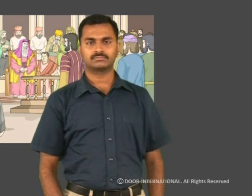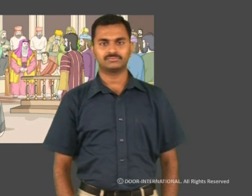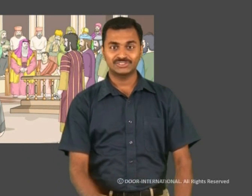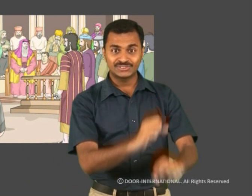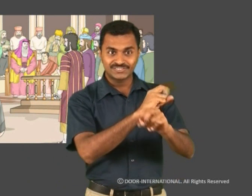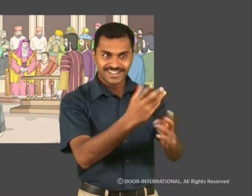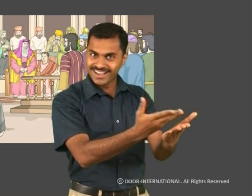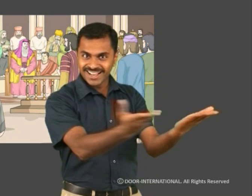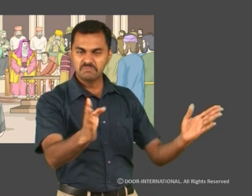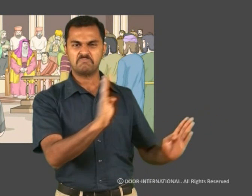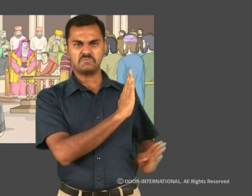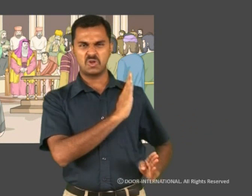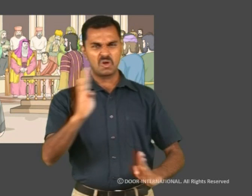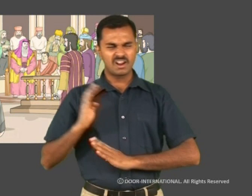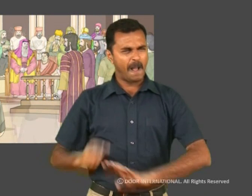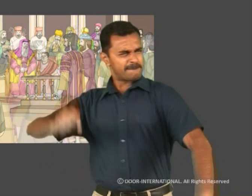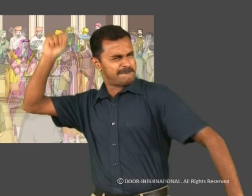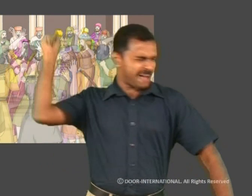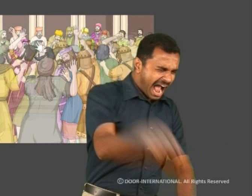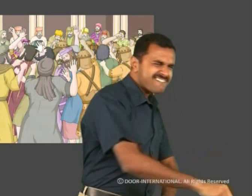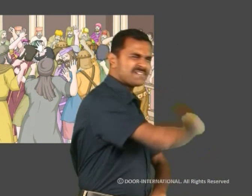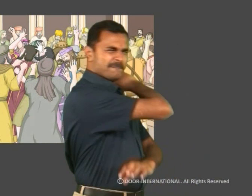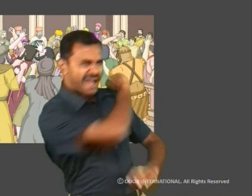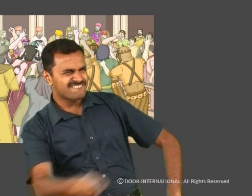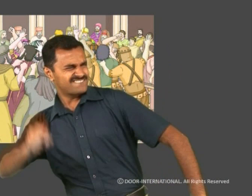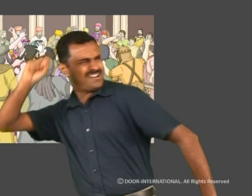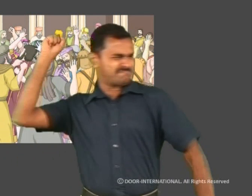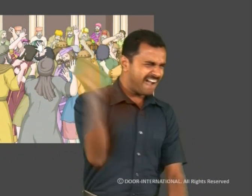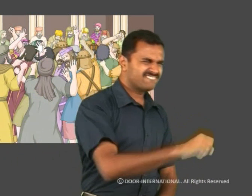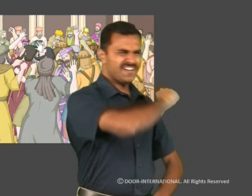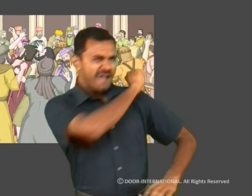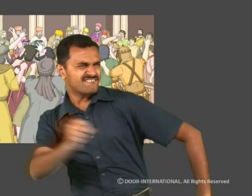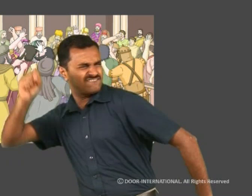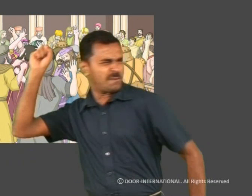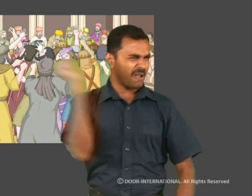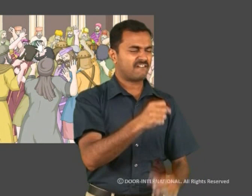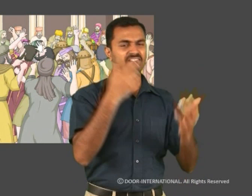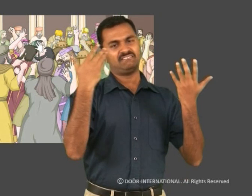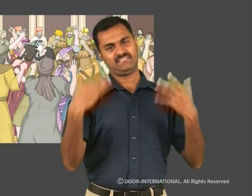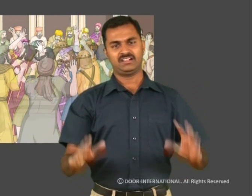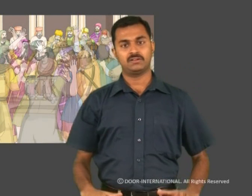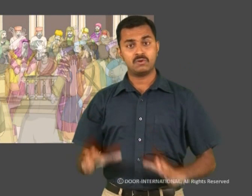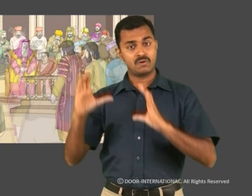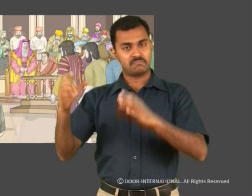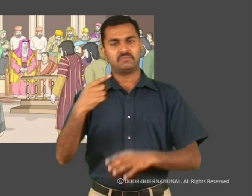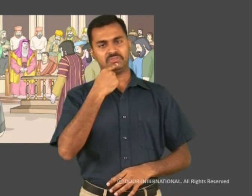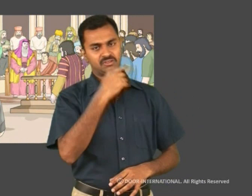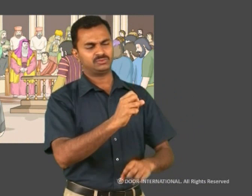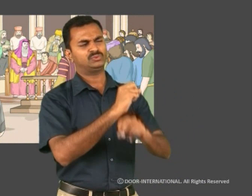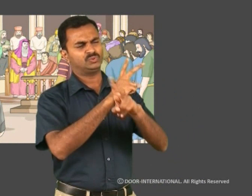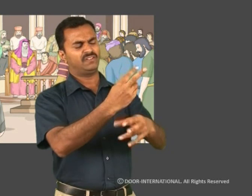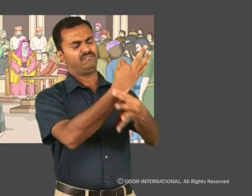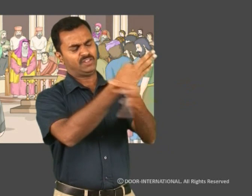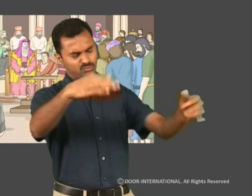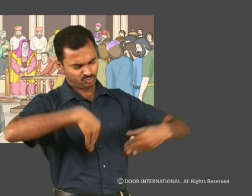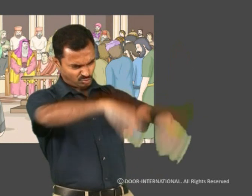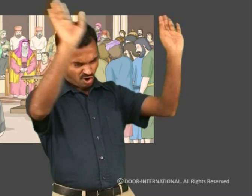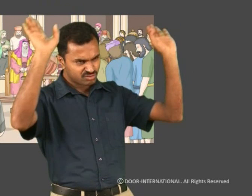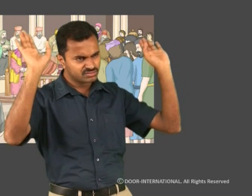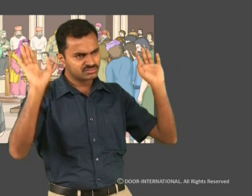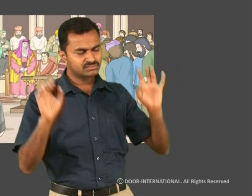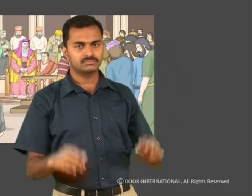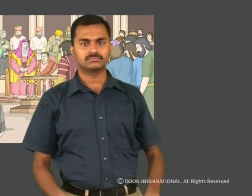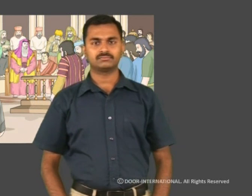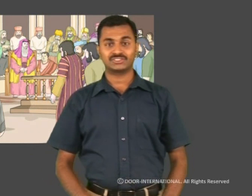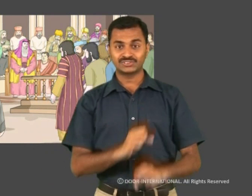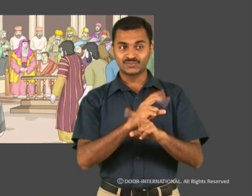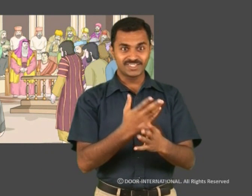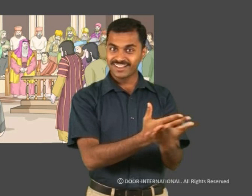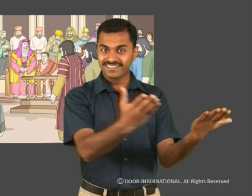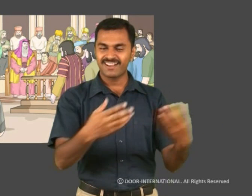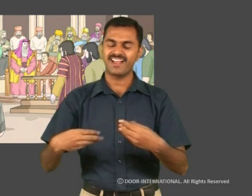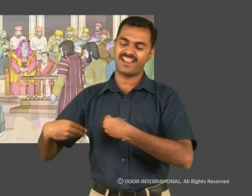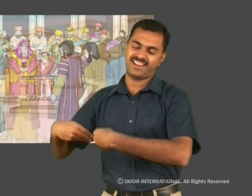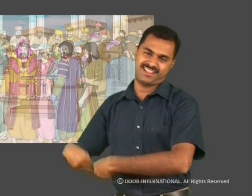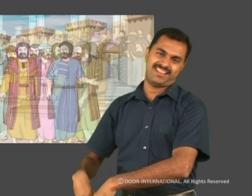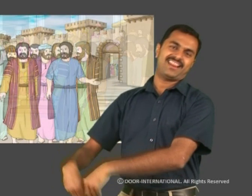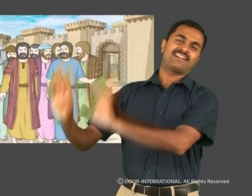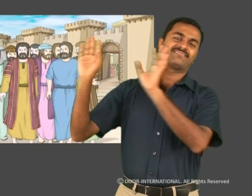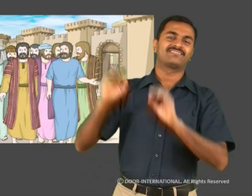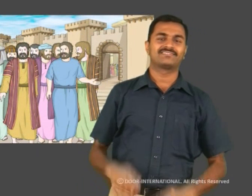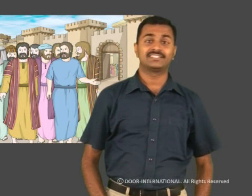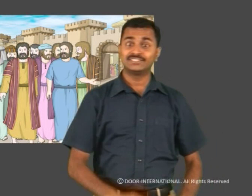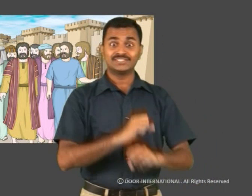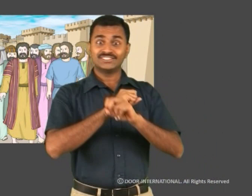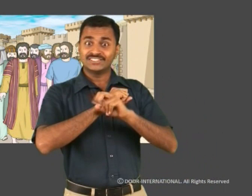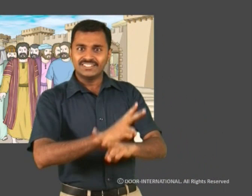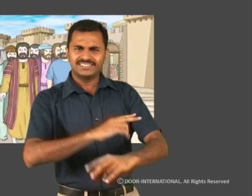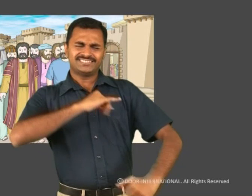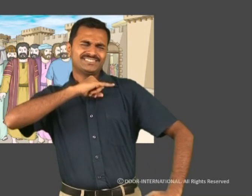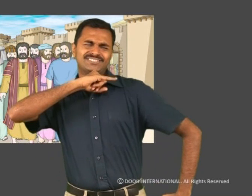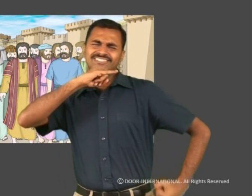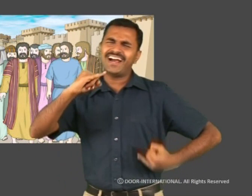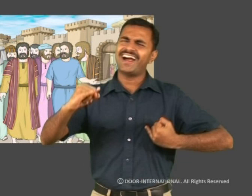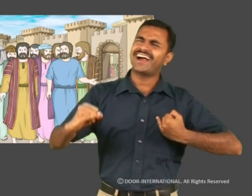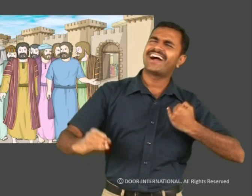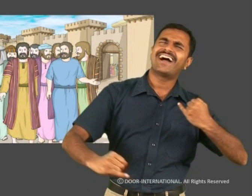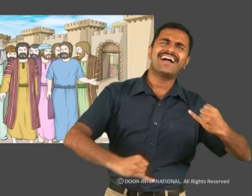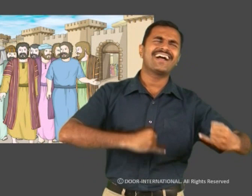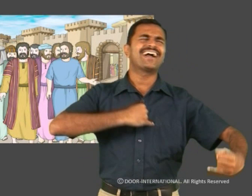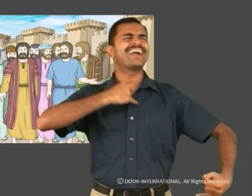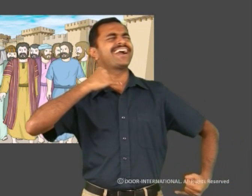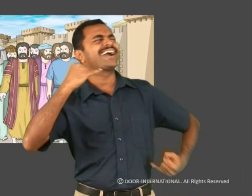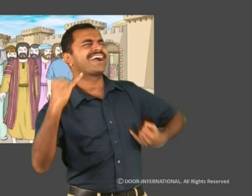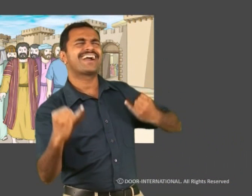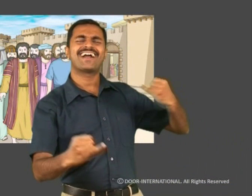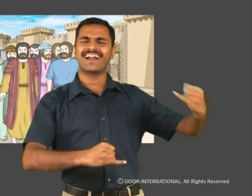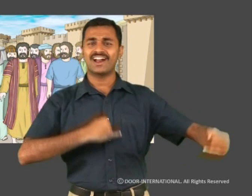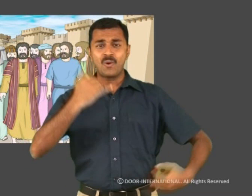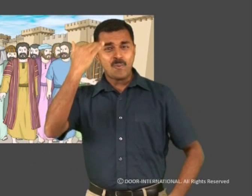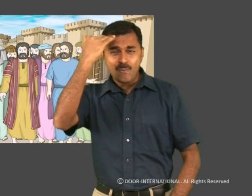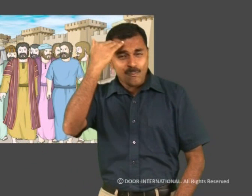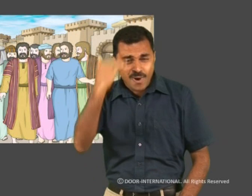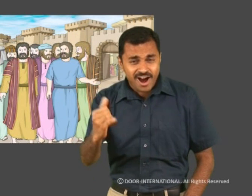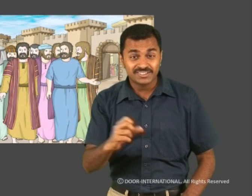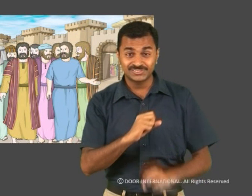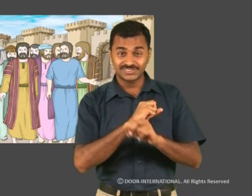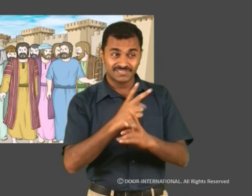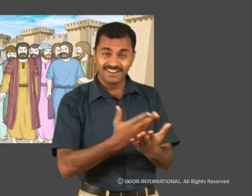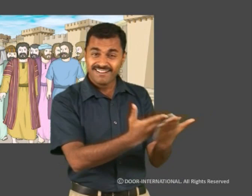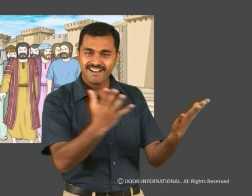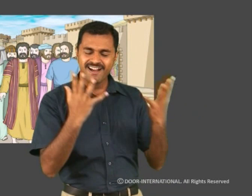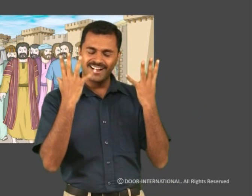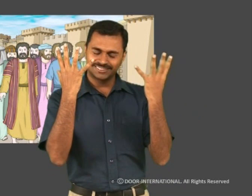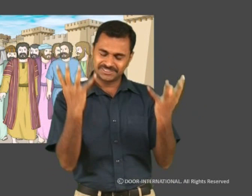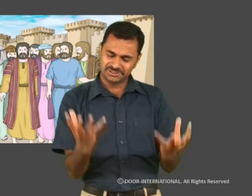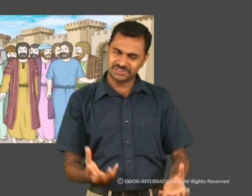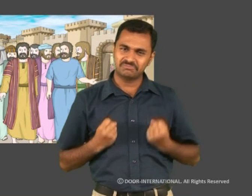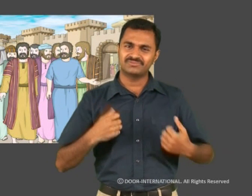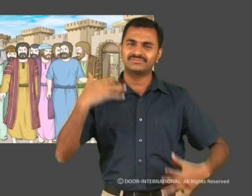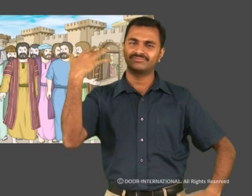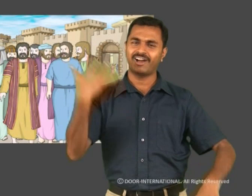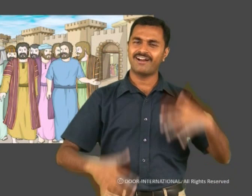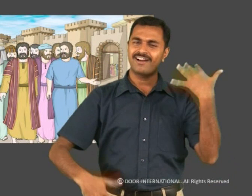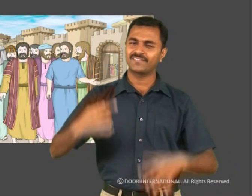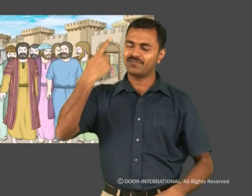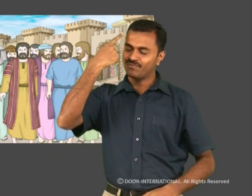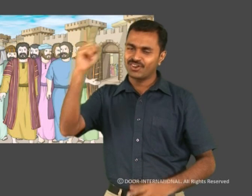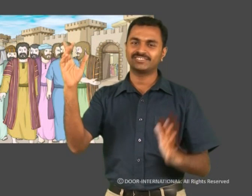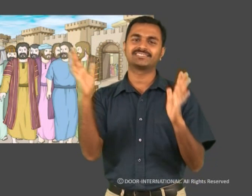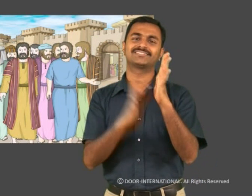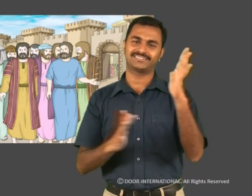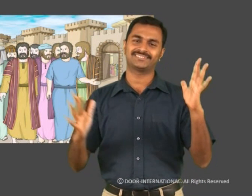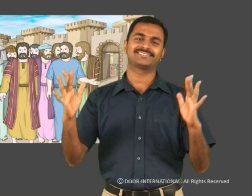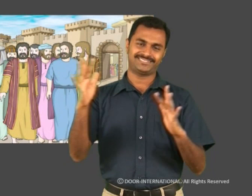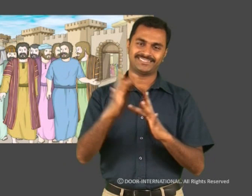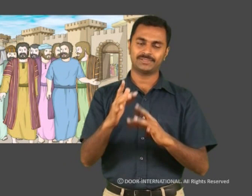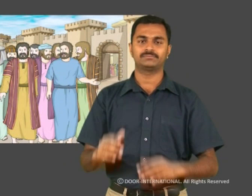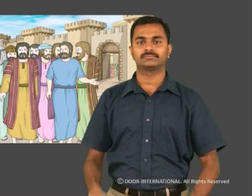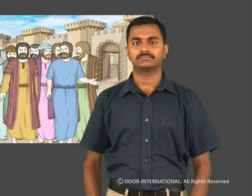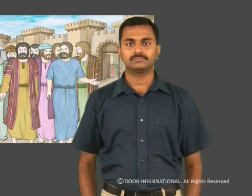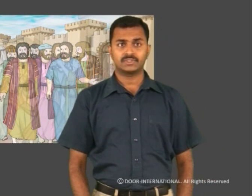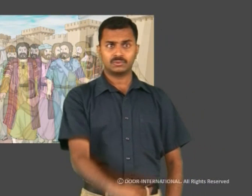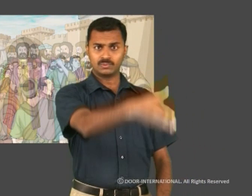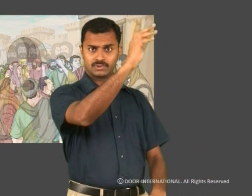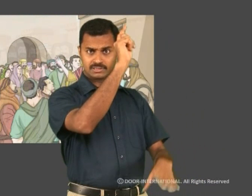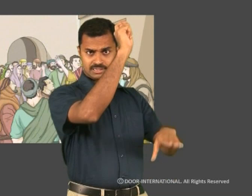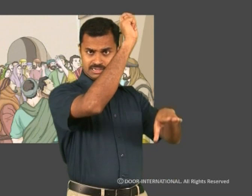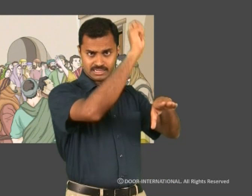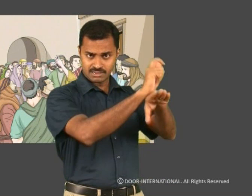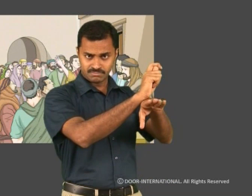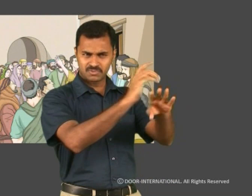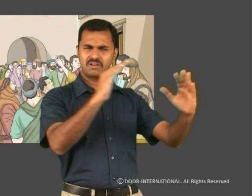They called the apostles in and had them flogged. Then they ordered them not to speak in the name of Jesus, and released them. The apostles left the Sanhedrin, rejoicing that they had been counted worthy of suffering disgrace for the Name.